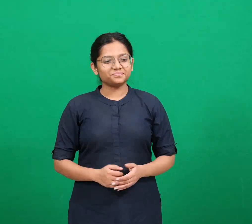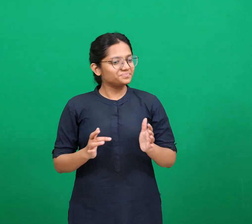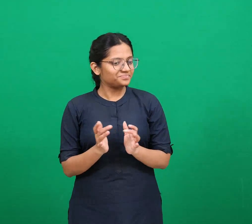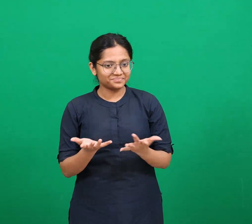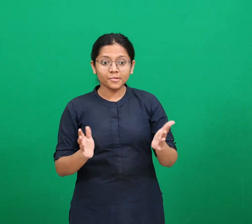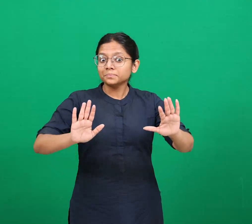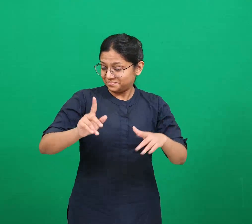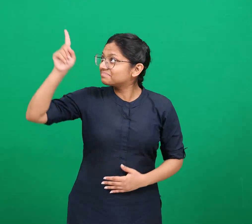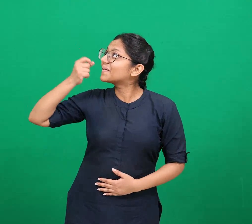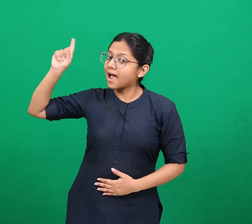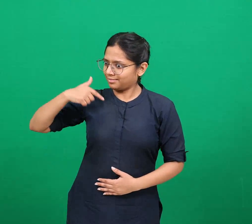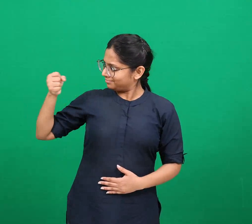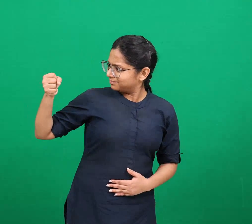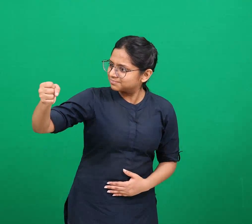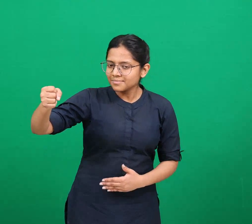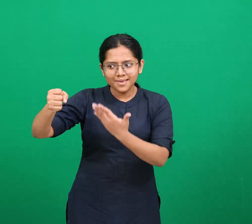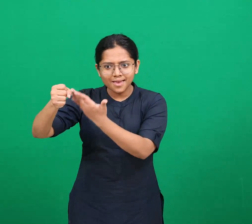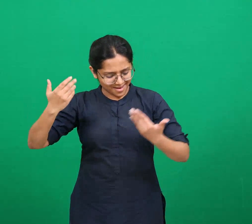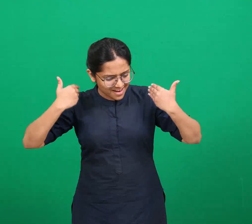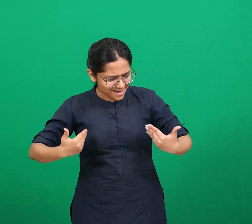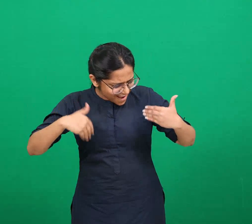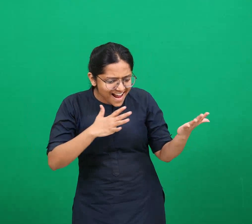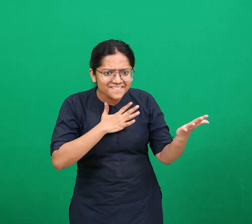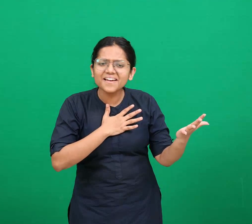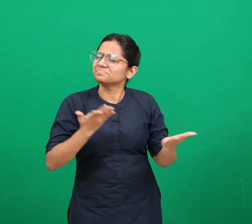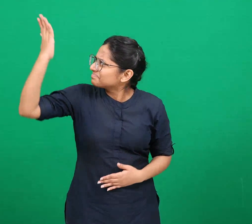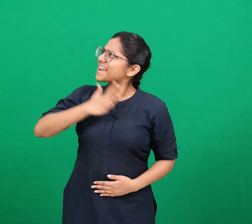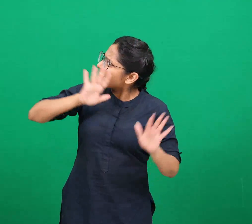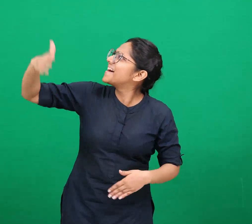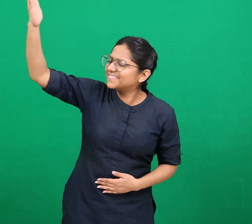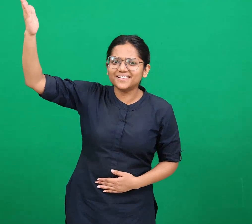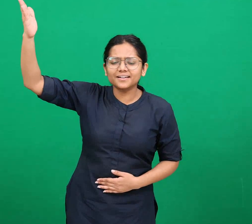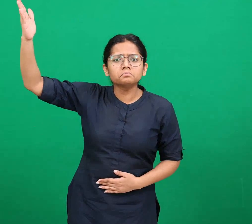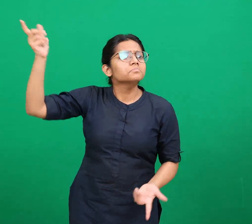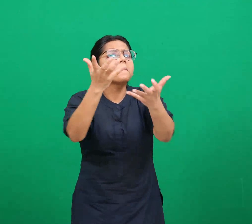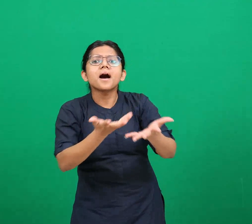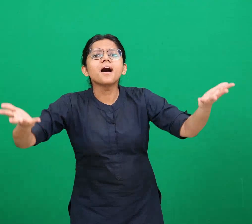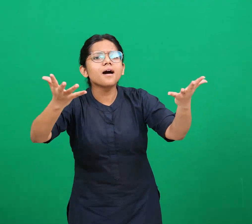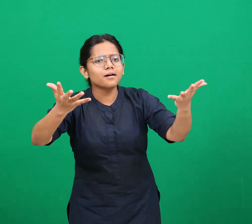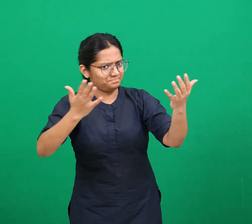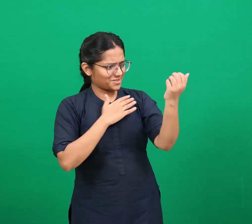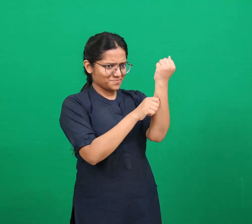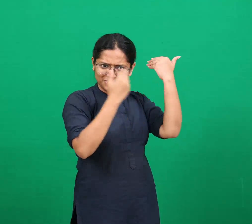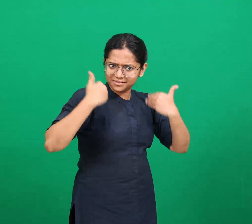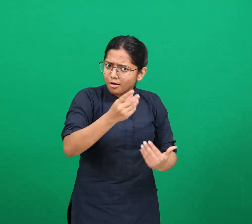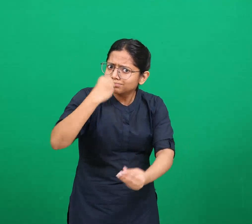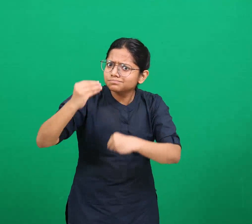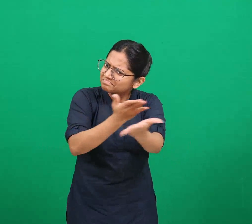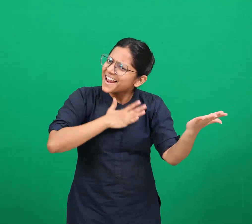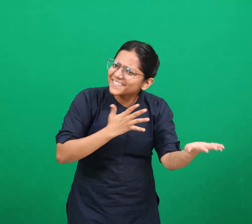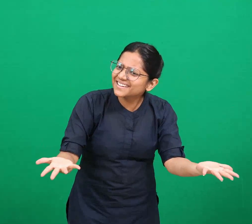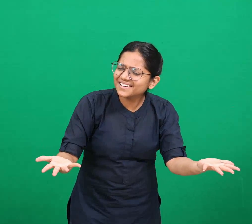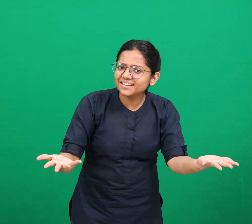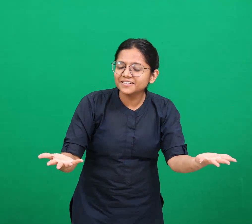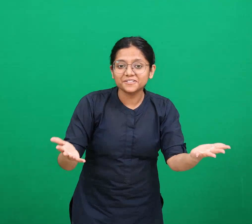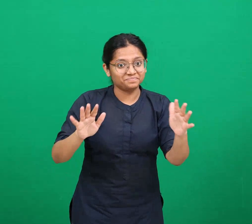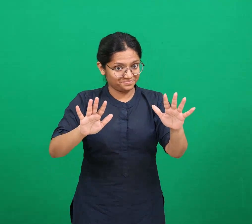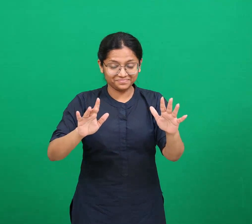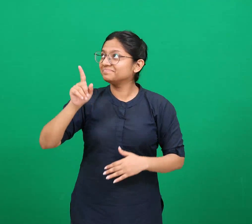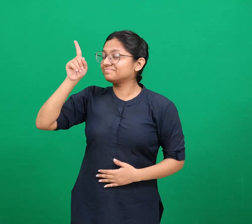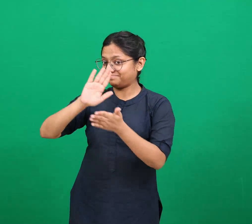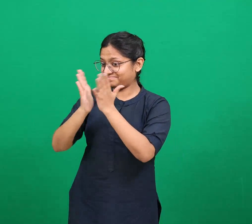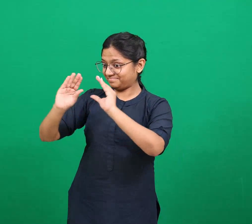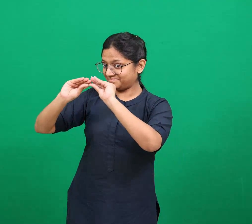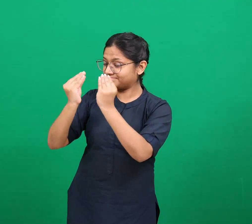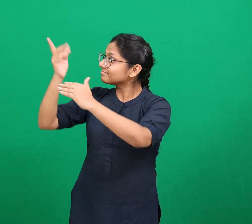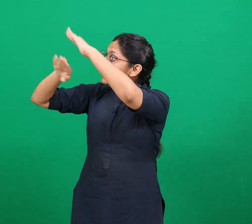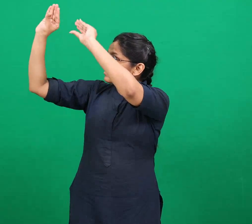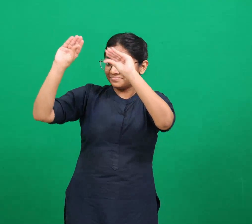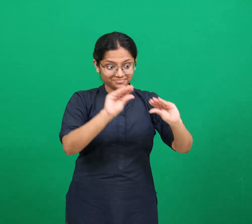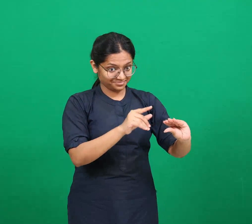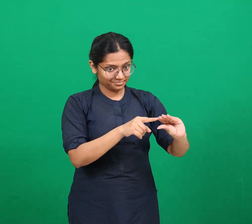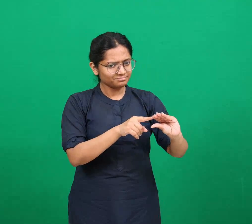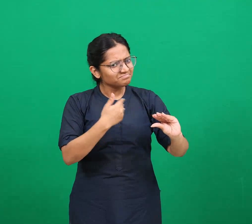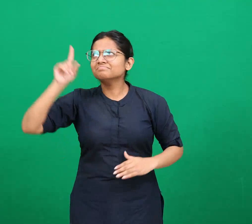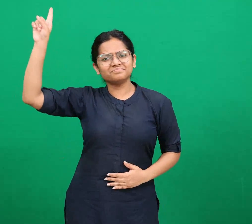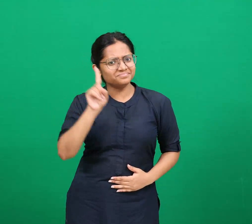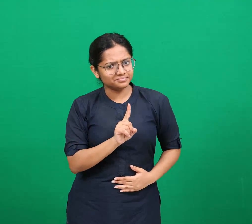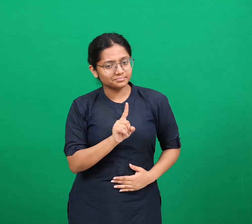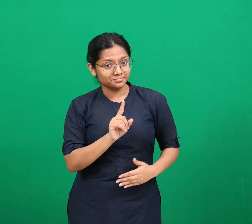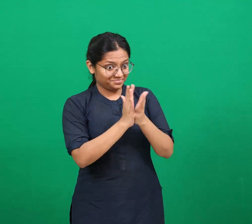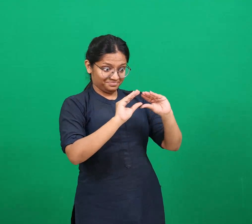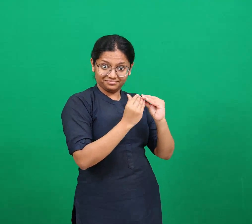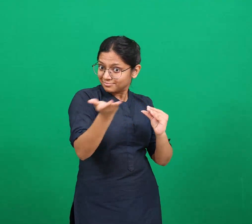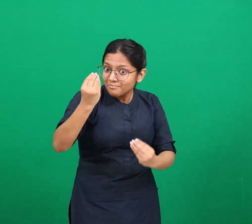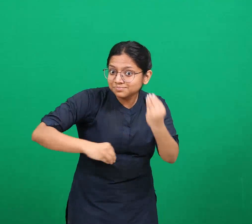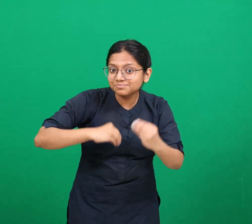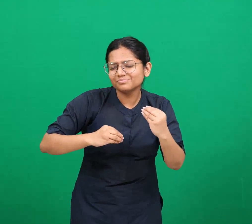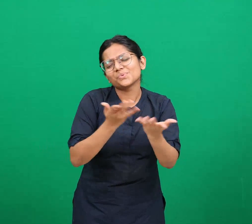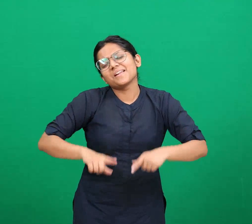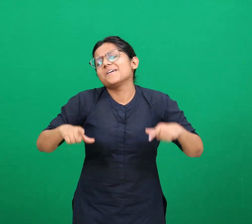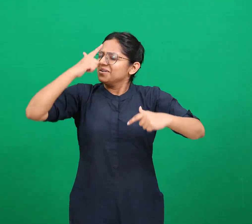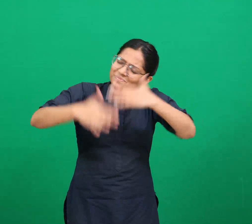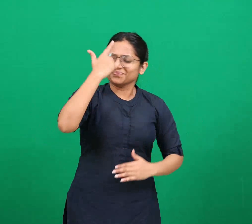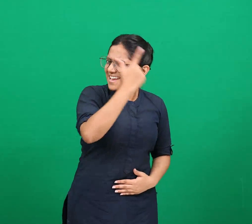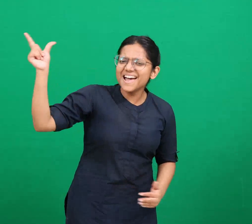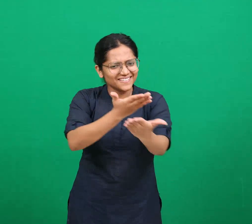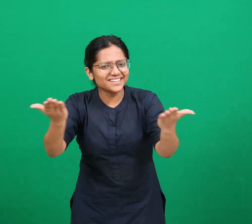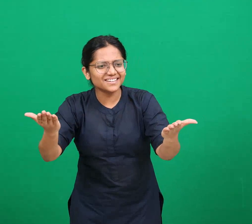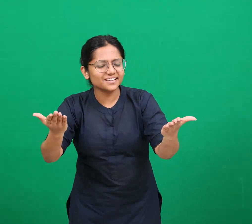Just as the living Father sent Me and I live because of the Father, so also the one who feeds on Me will live because of Me.